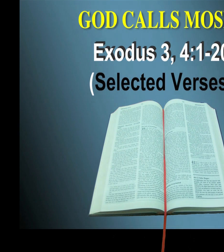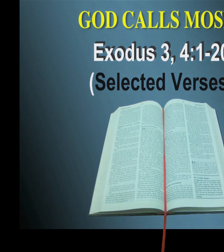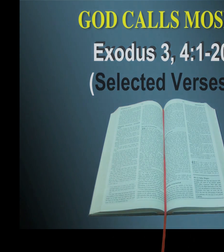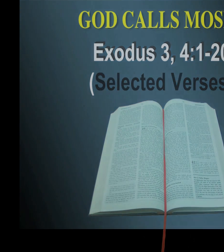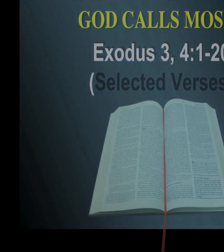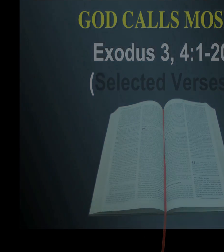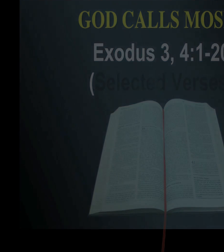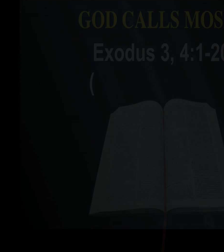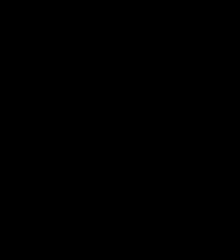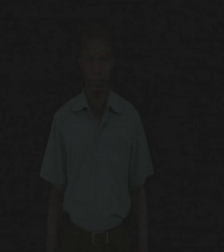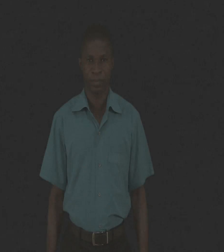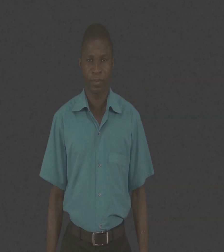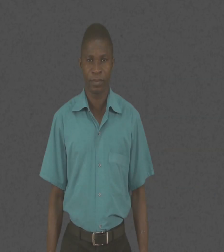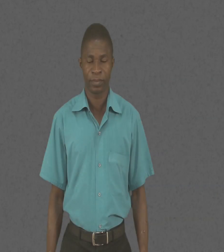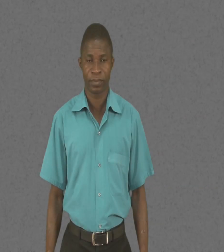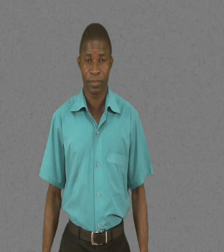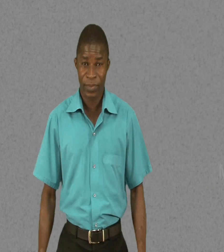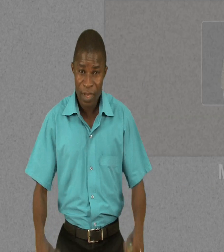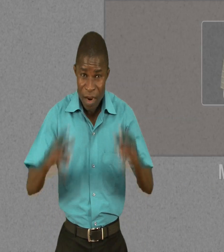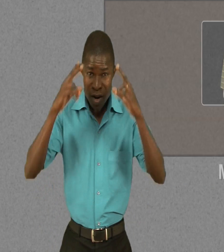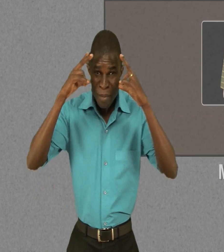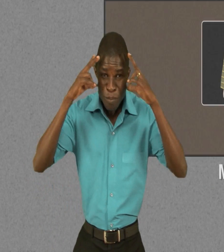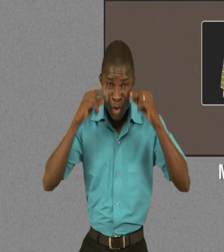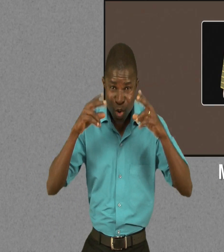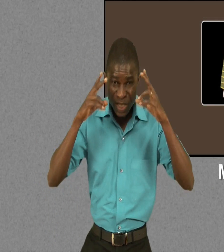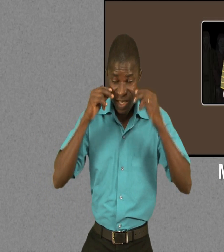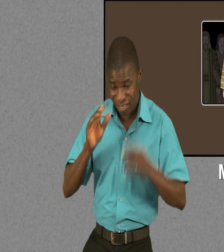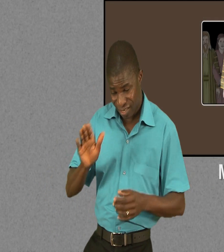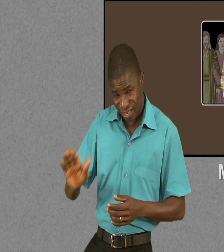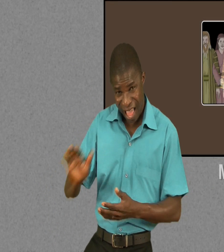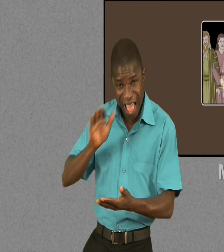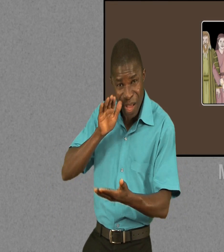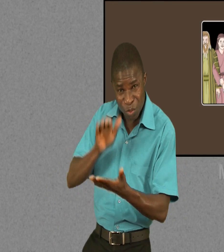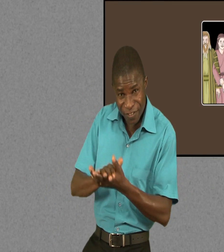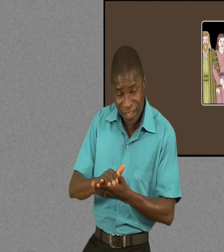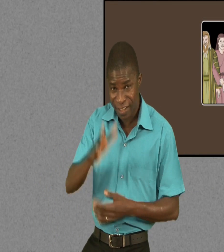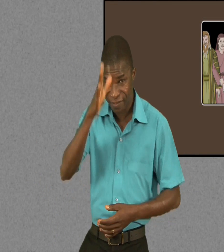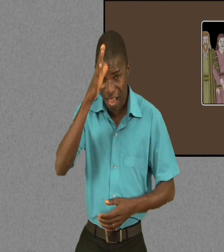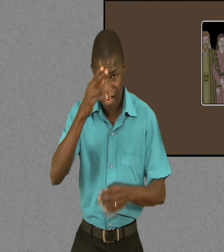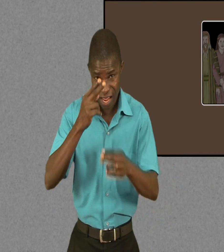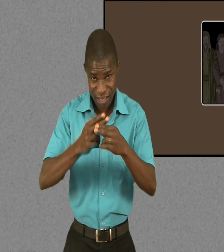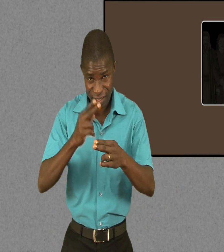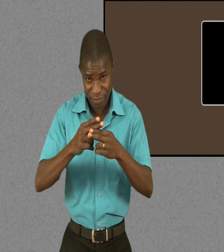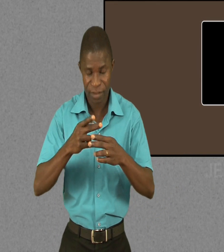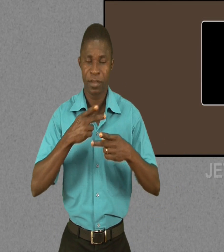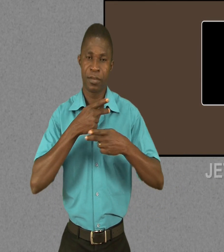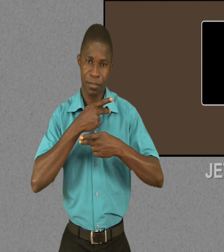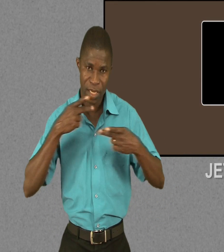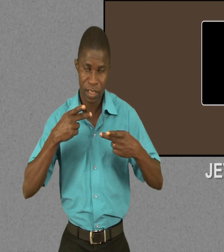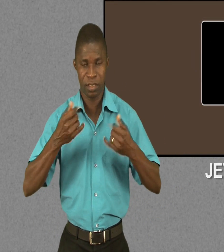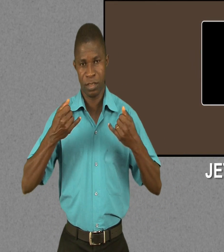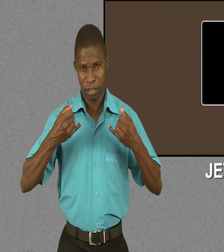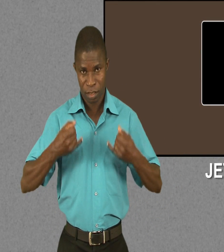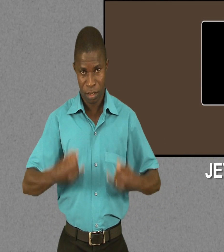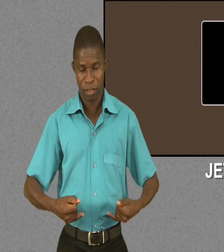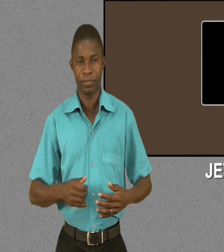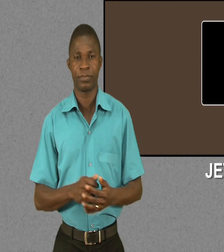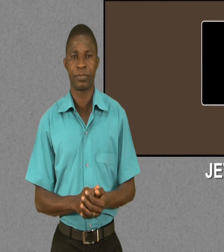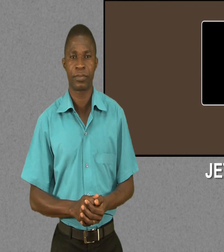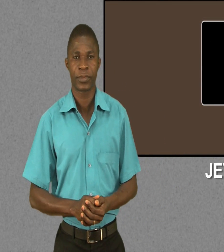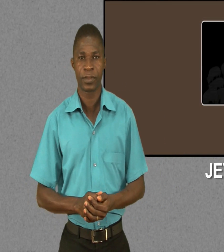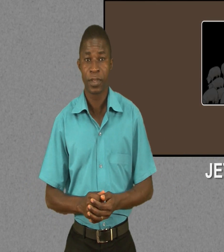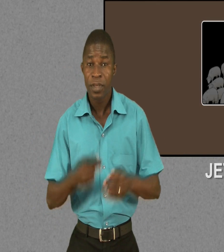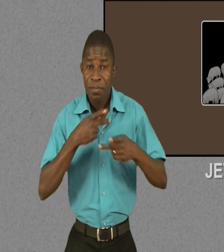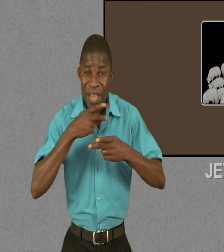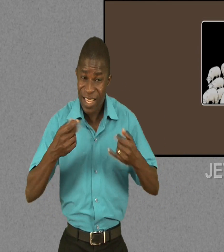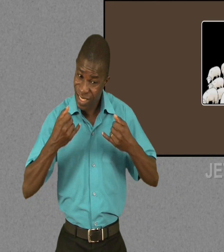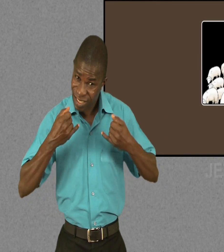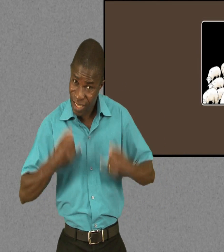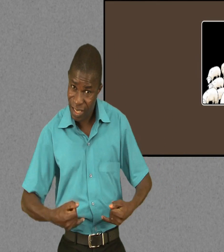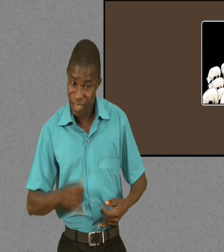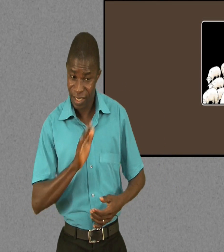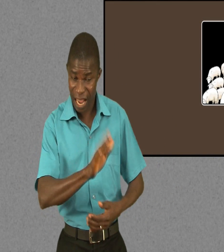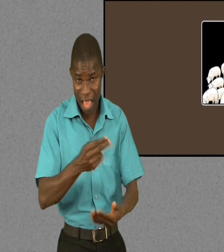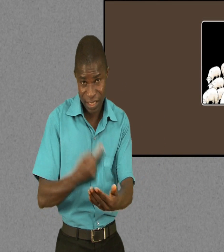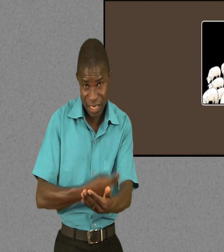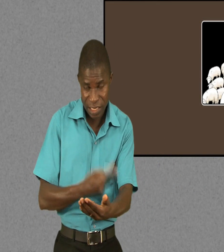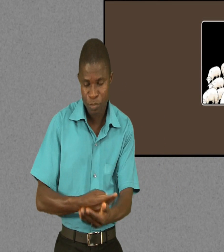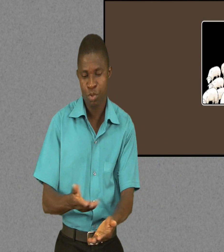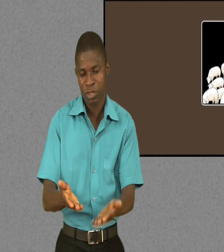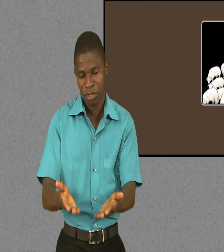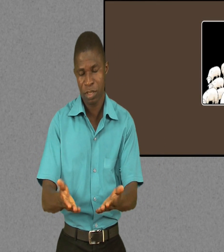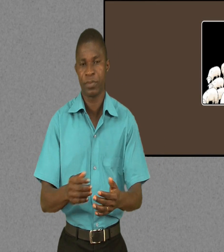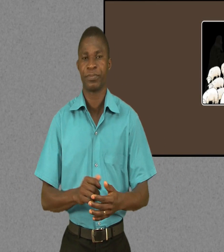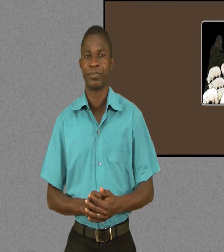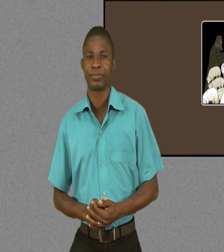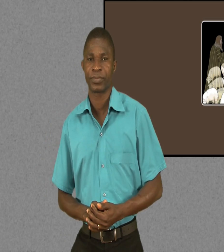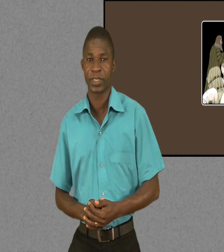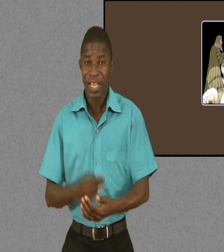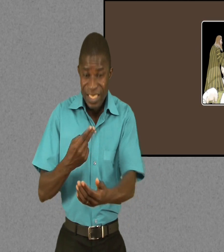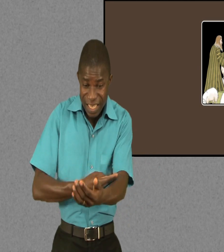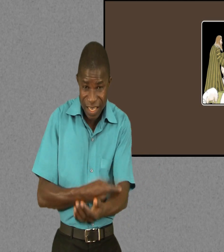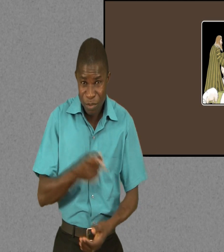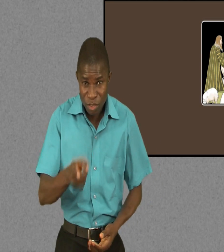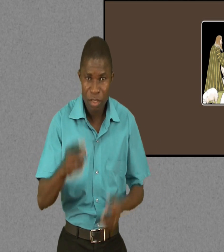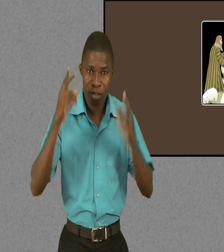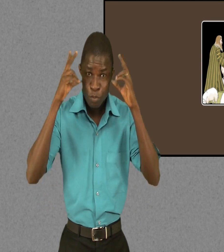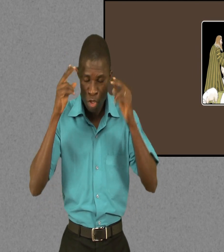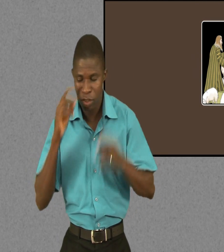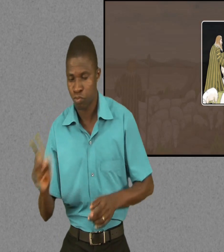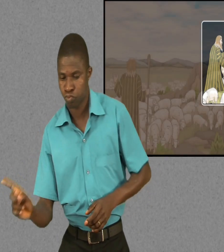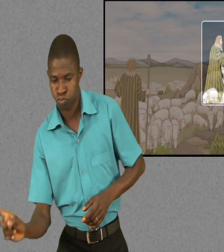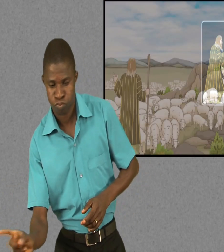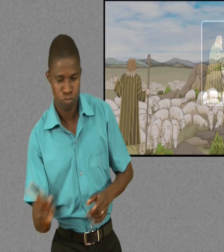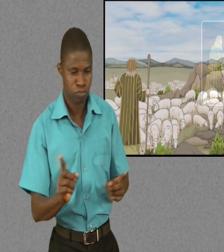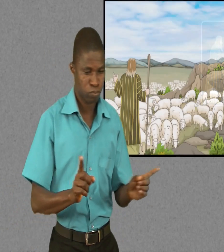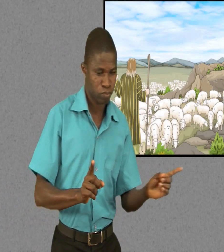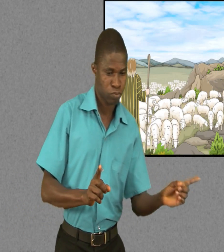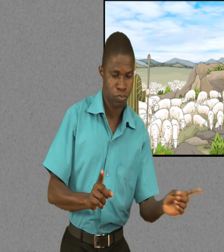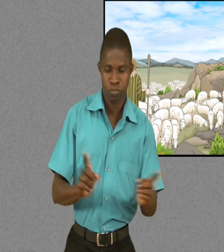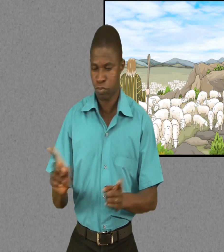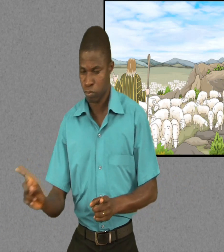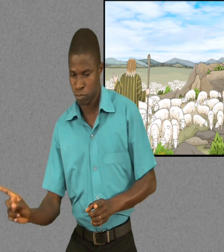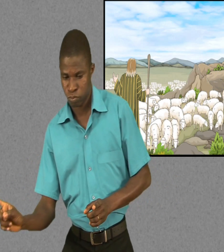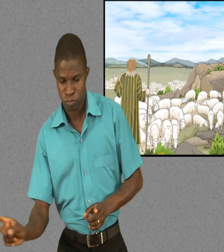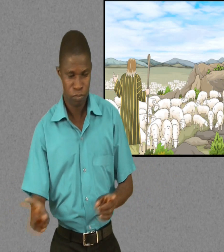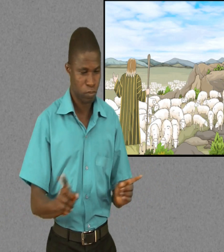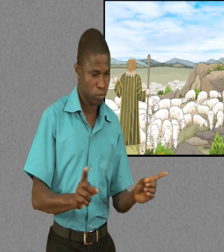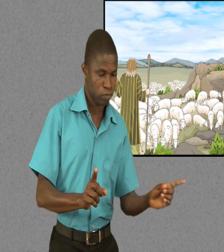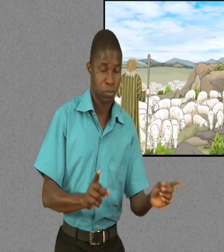Meanwhile, Moses was shepherding the flock of his father-in-law Jethro, the priest of Midian.